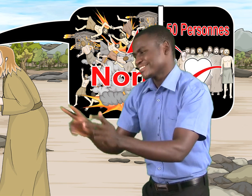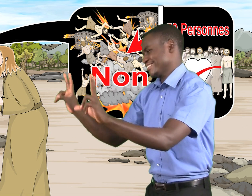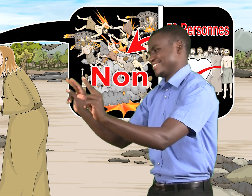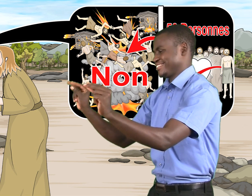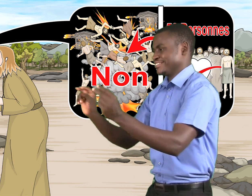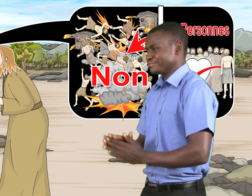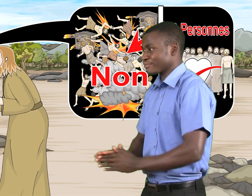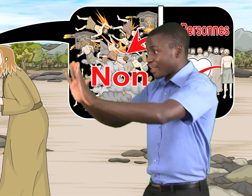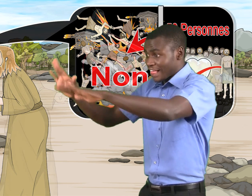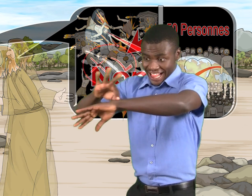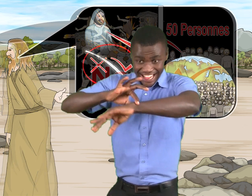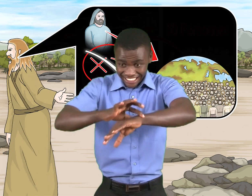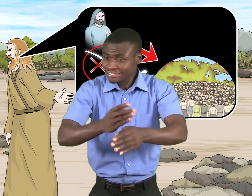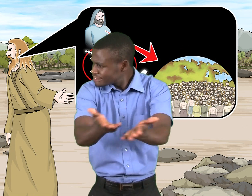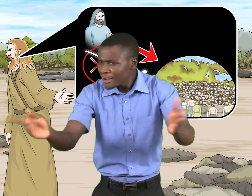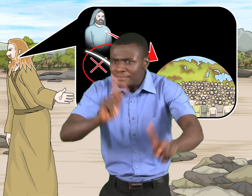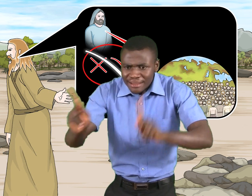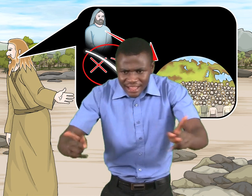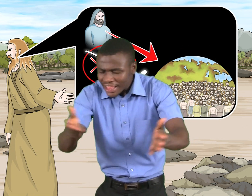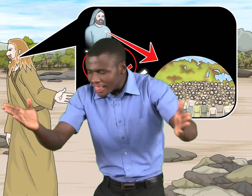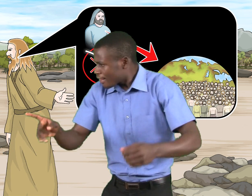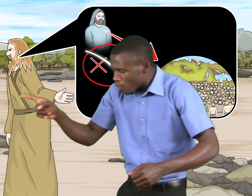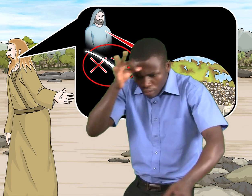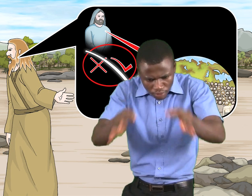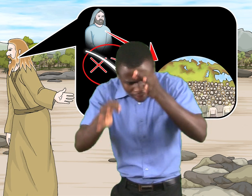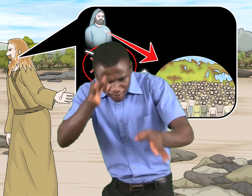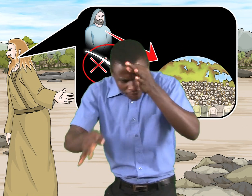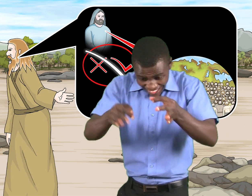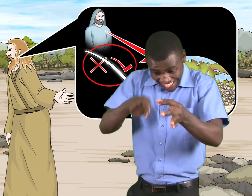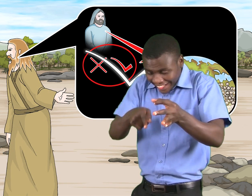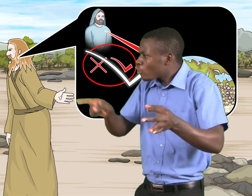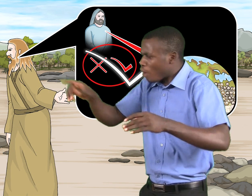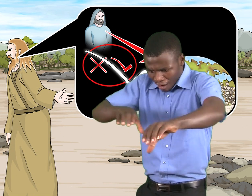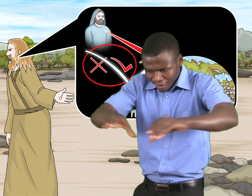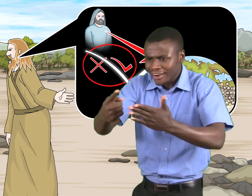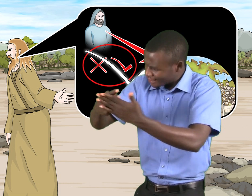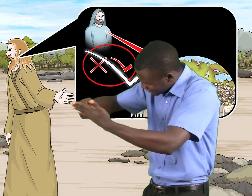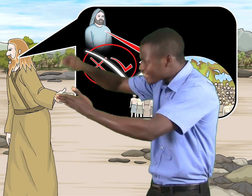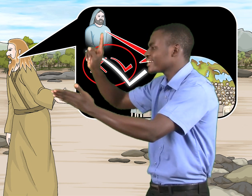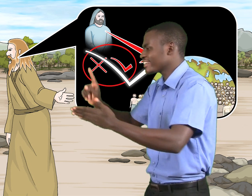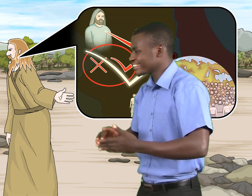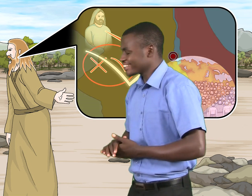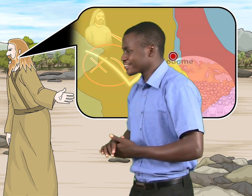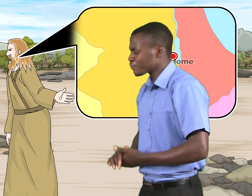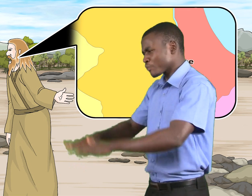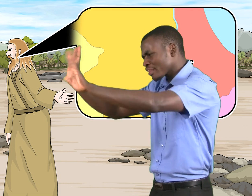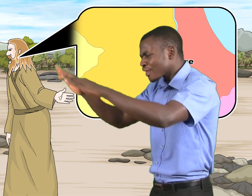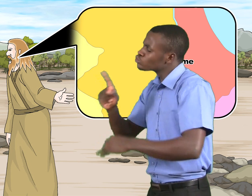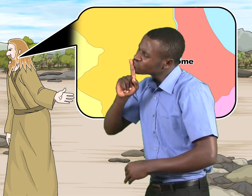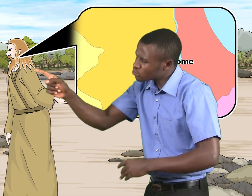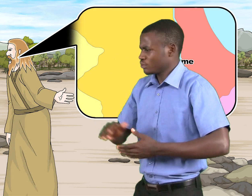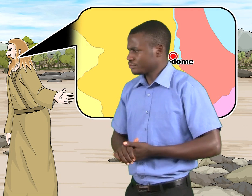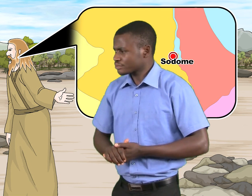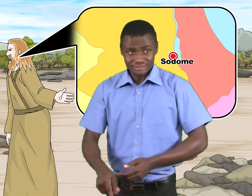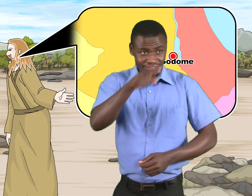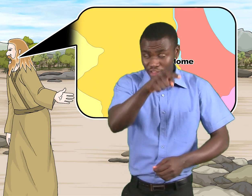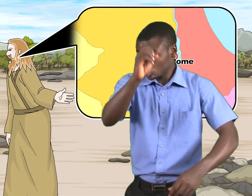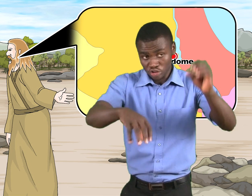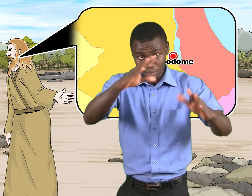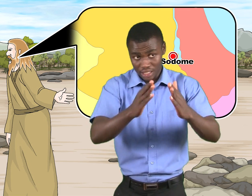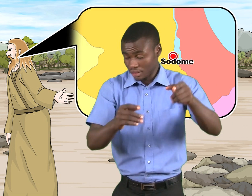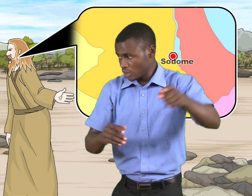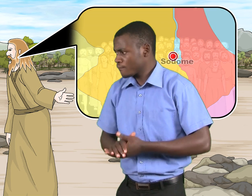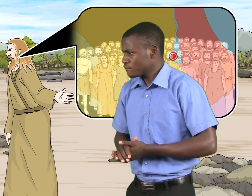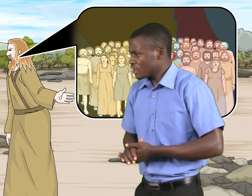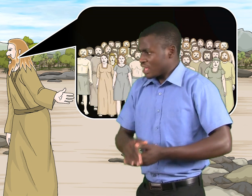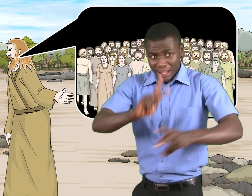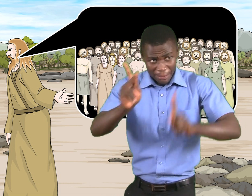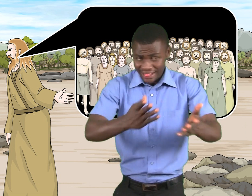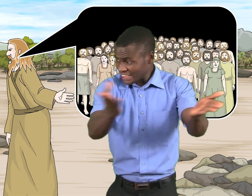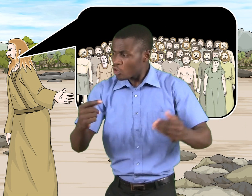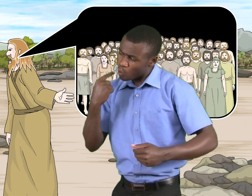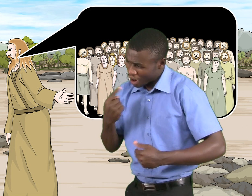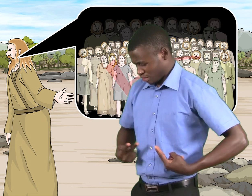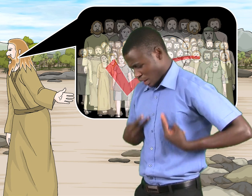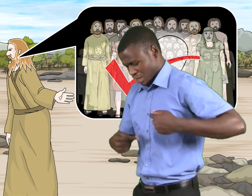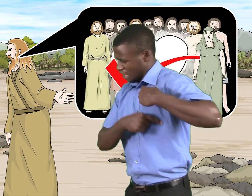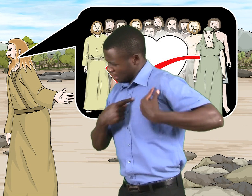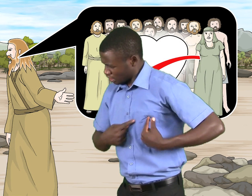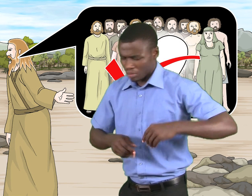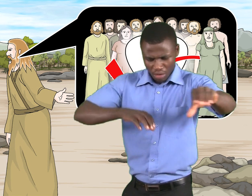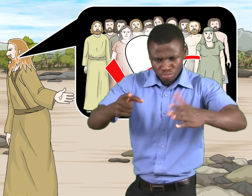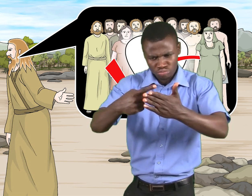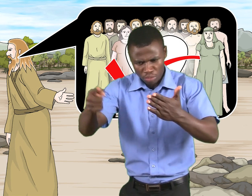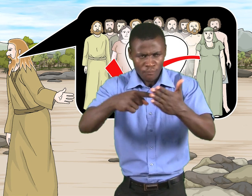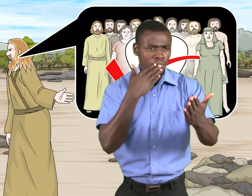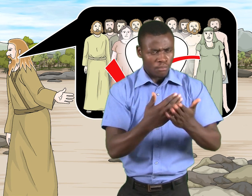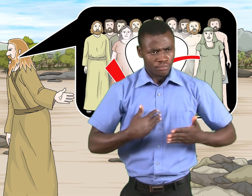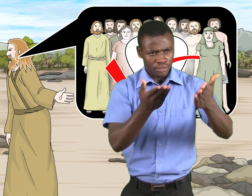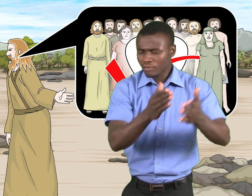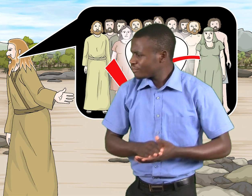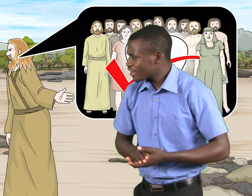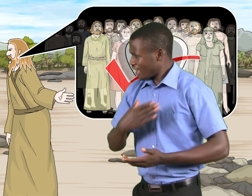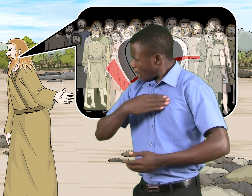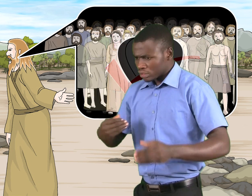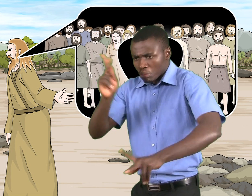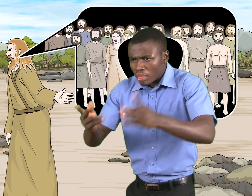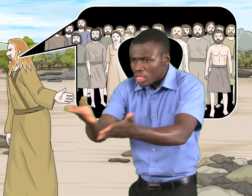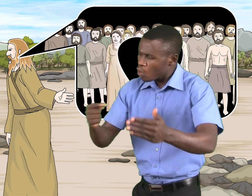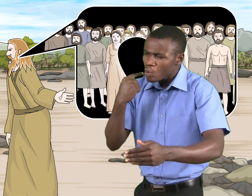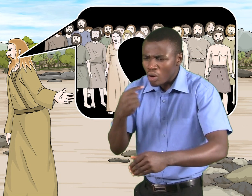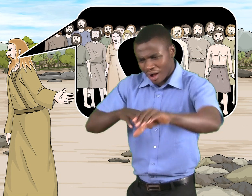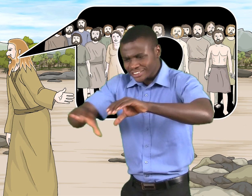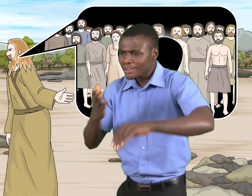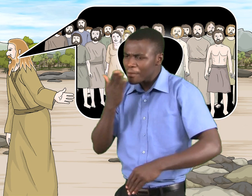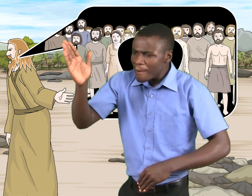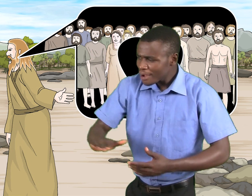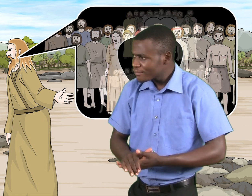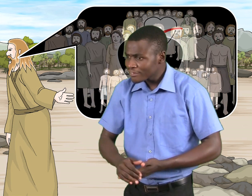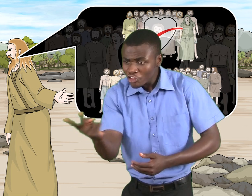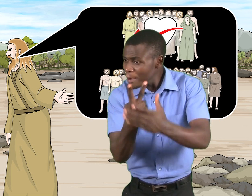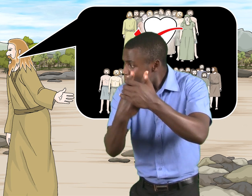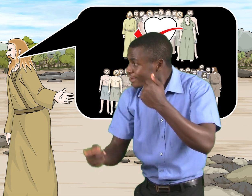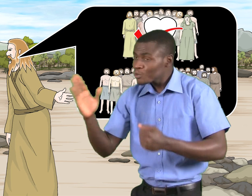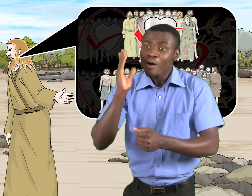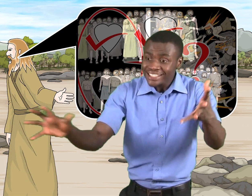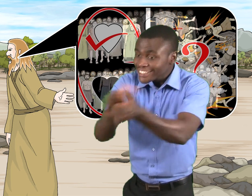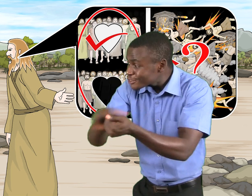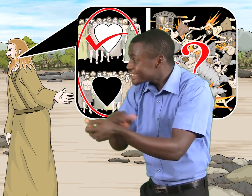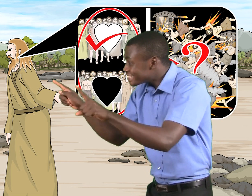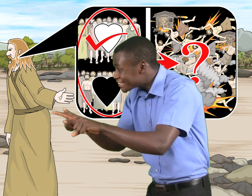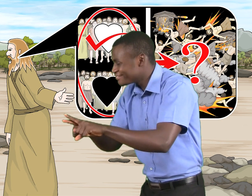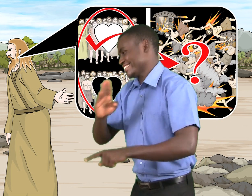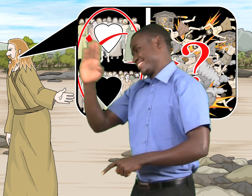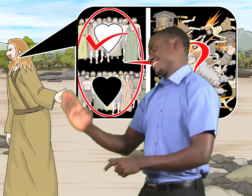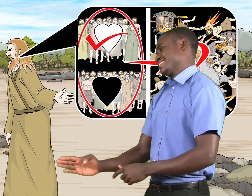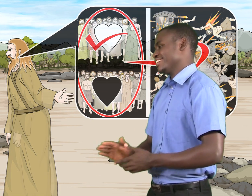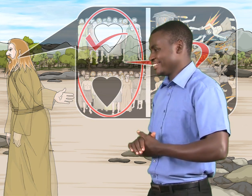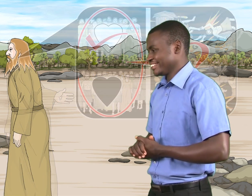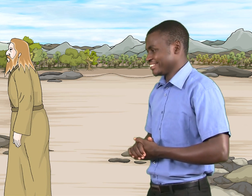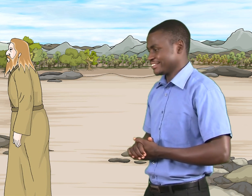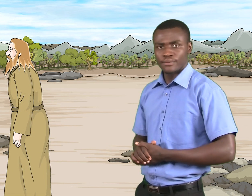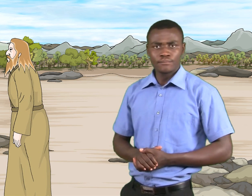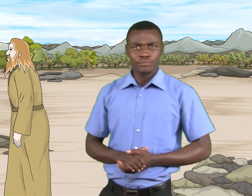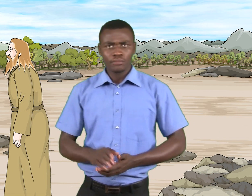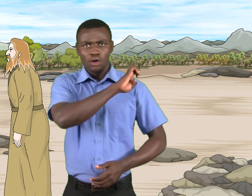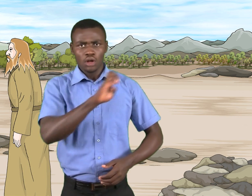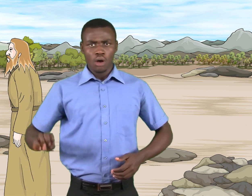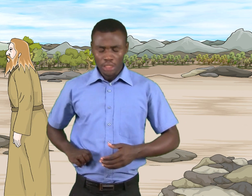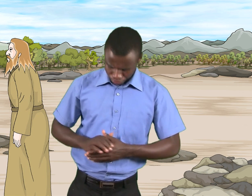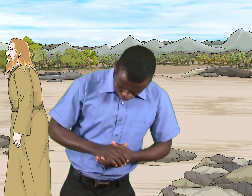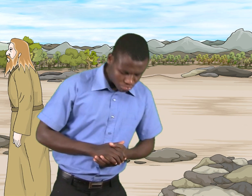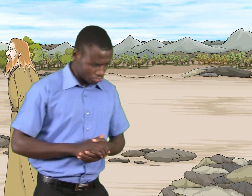Will not the Judge of all the earth do what is right?”